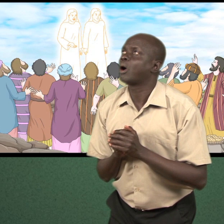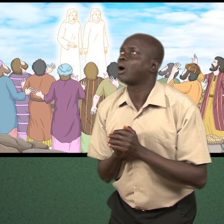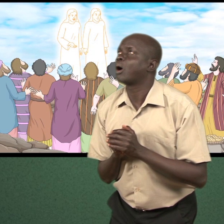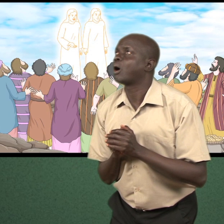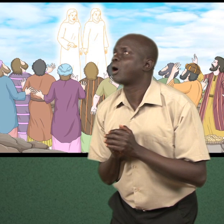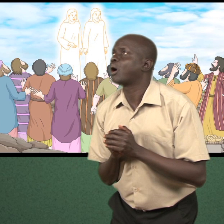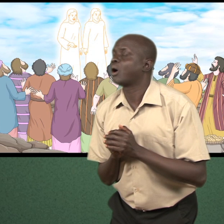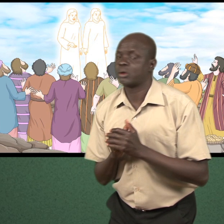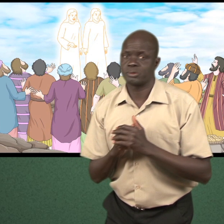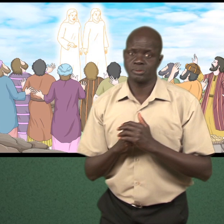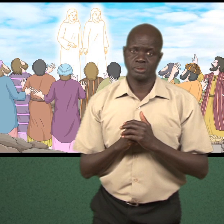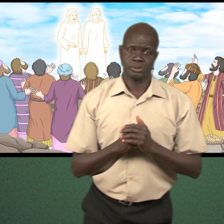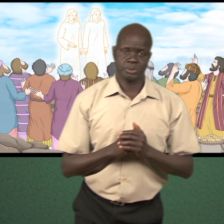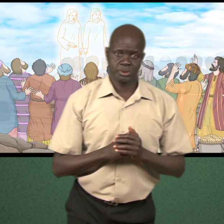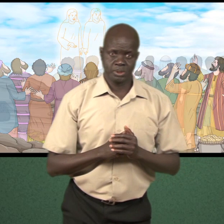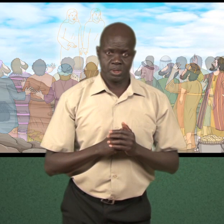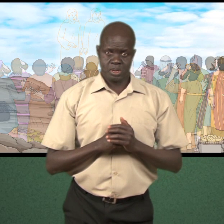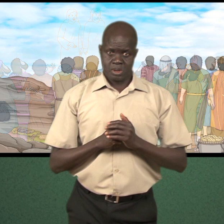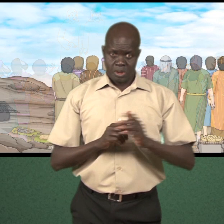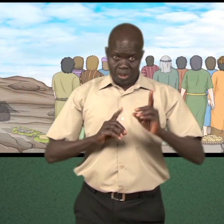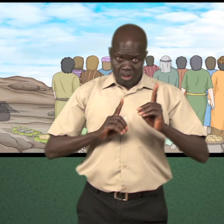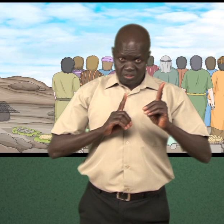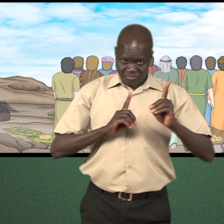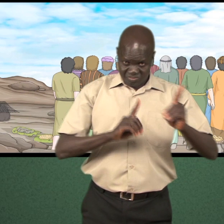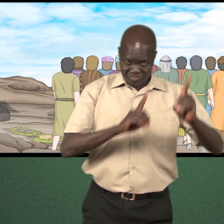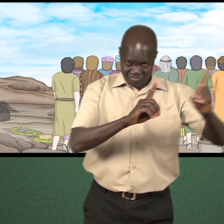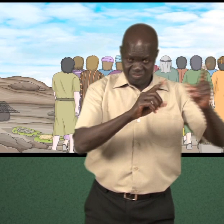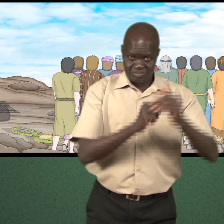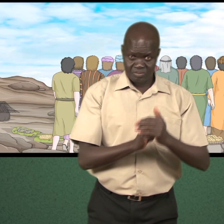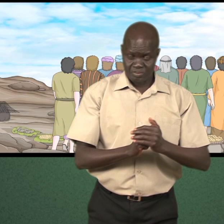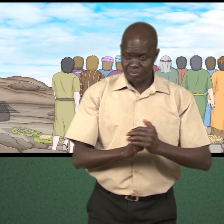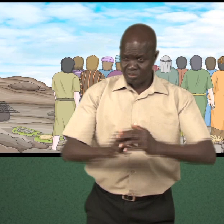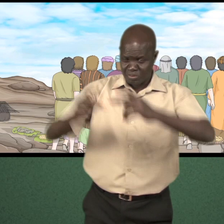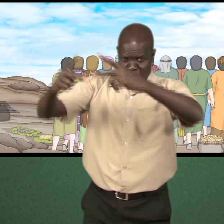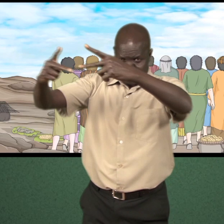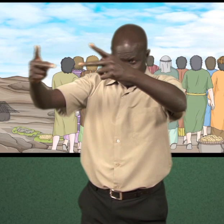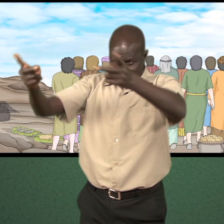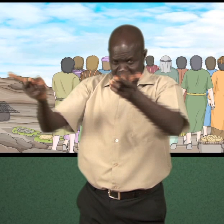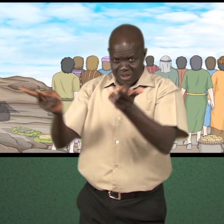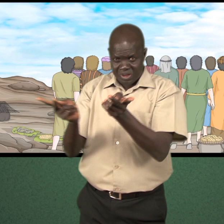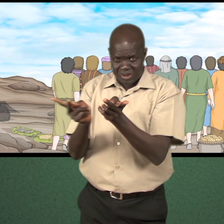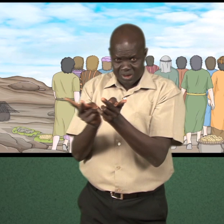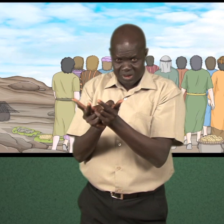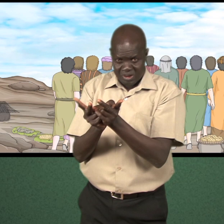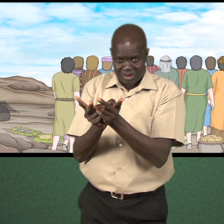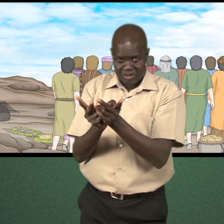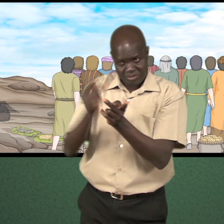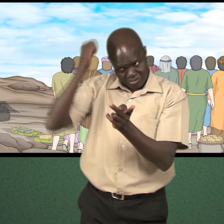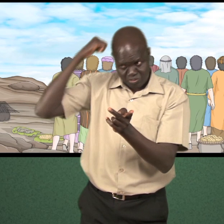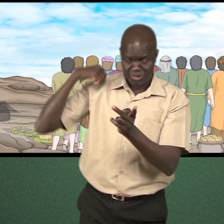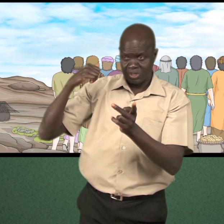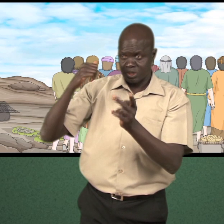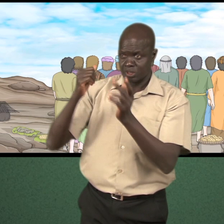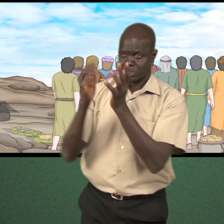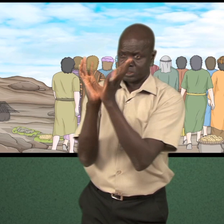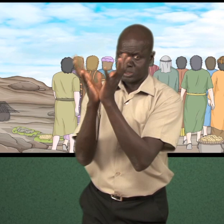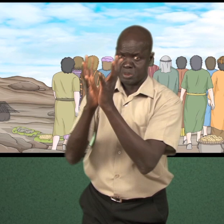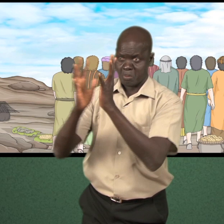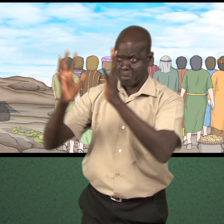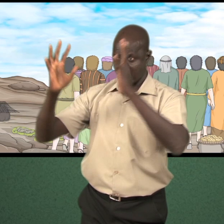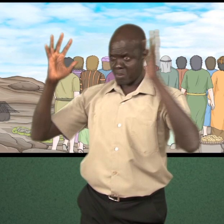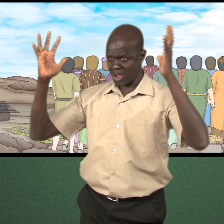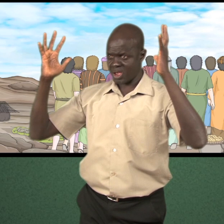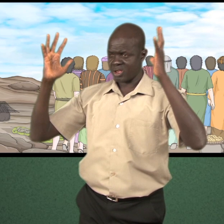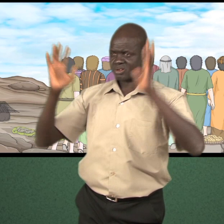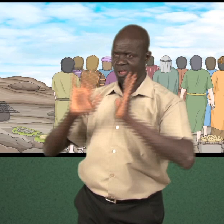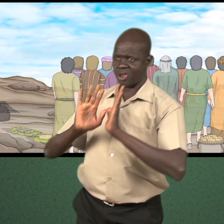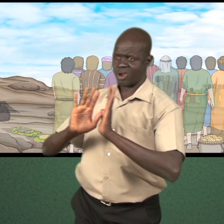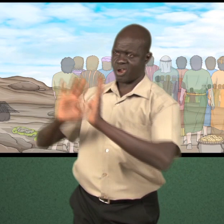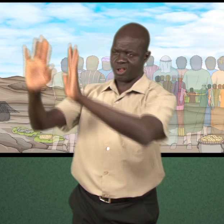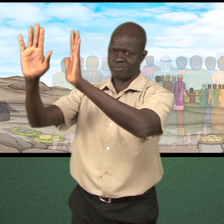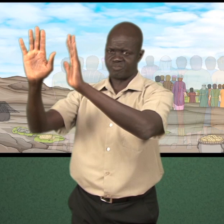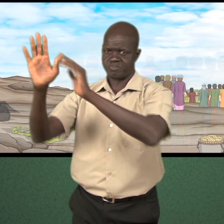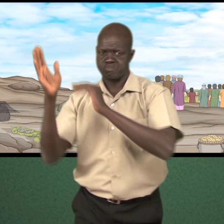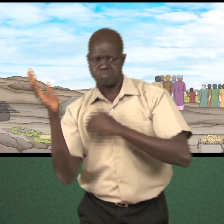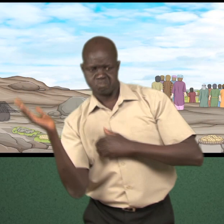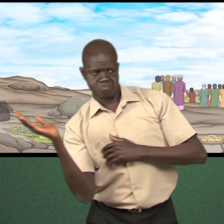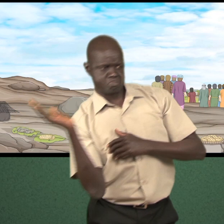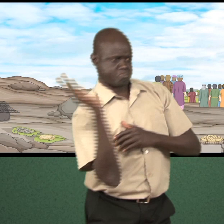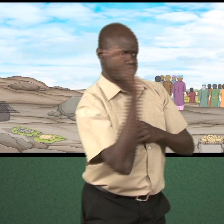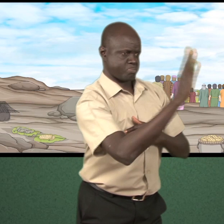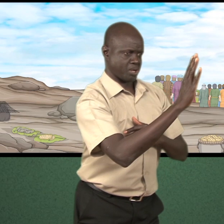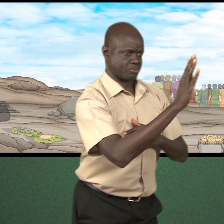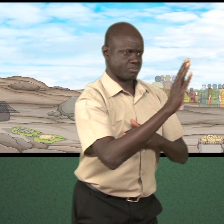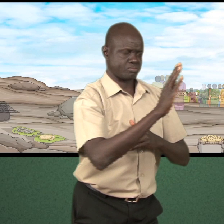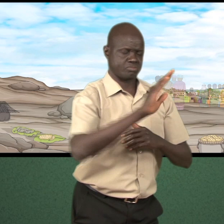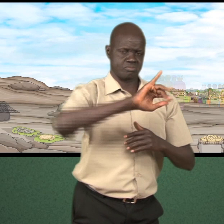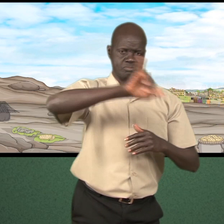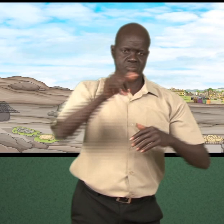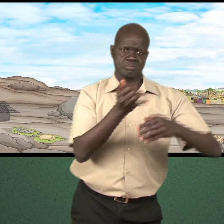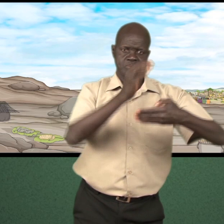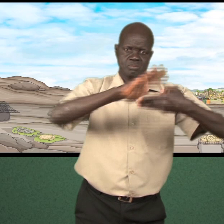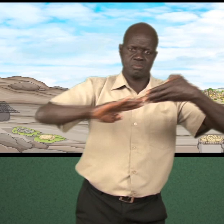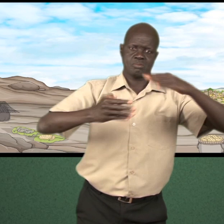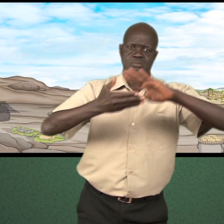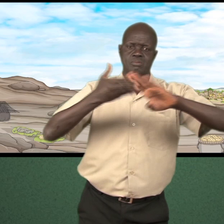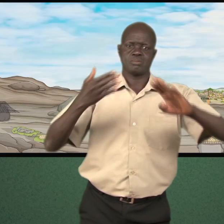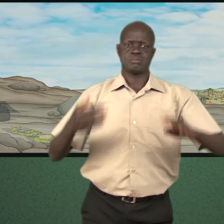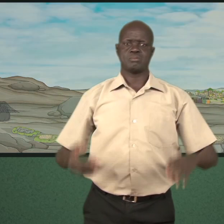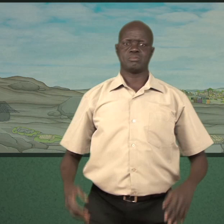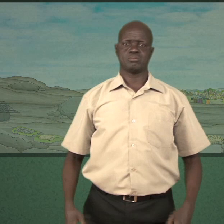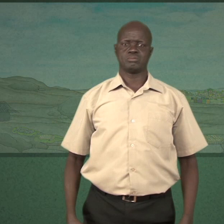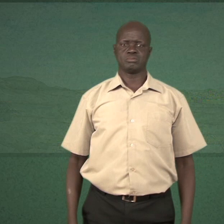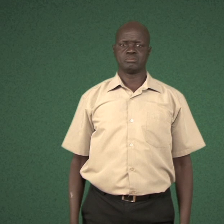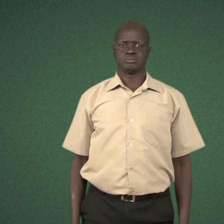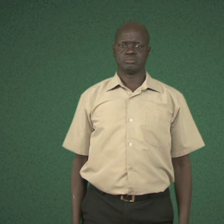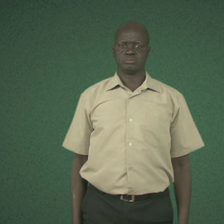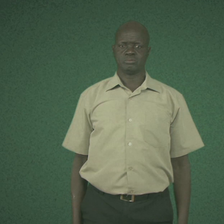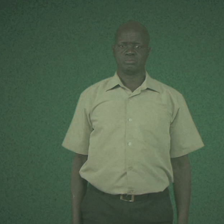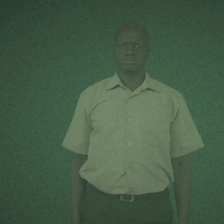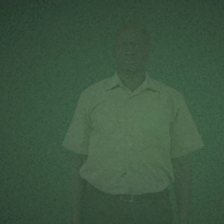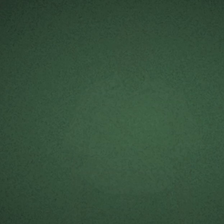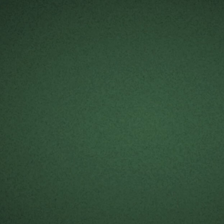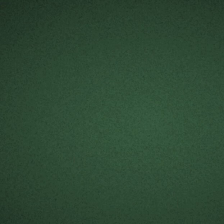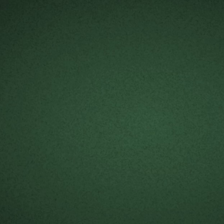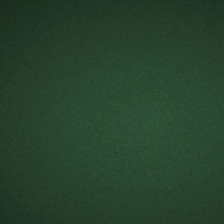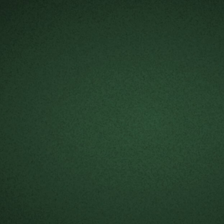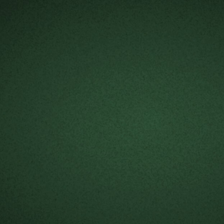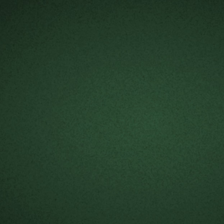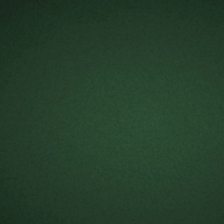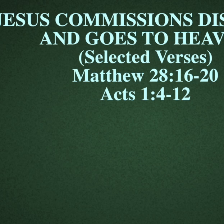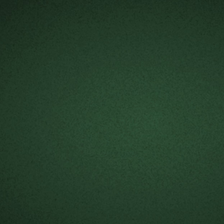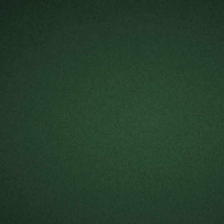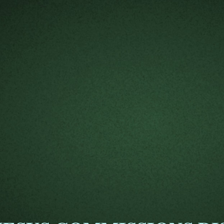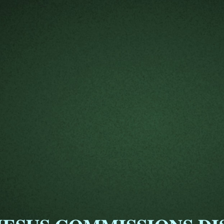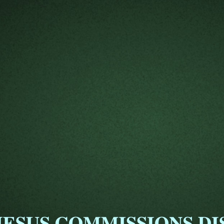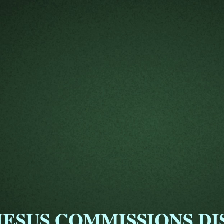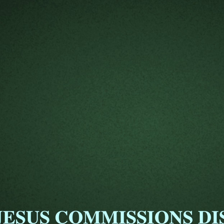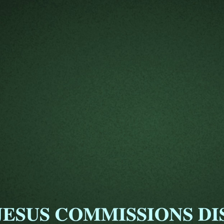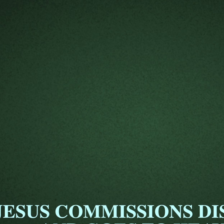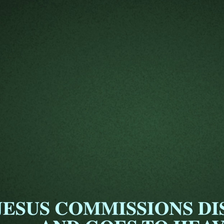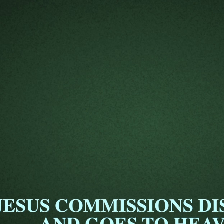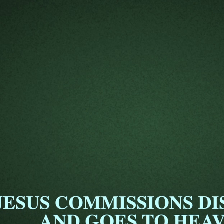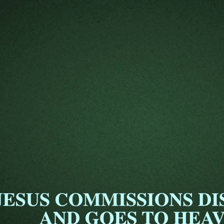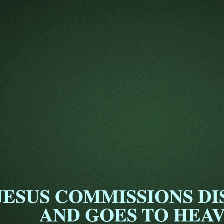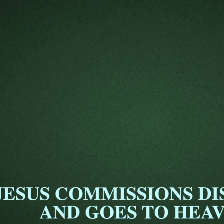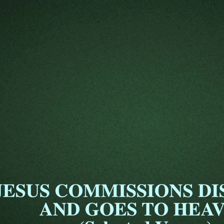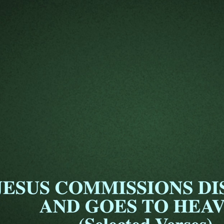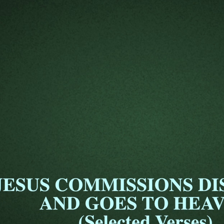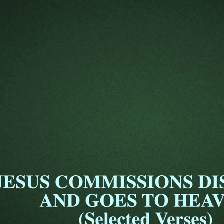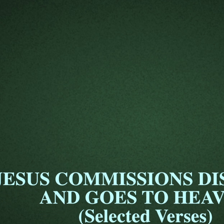Then they returned to Jerusalem from the Mount of Olives, which is near the city, a Sabbath day’s journey away.